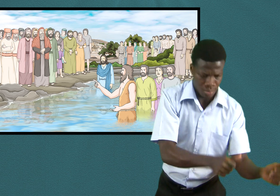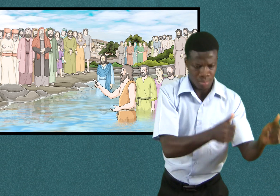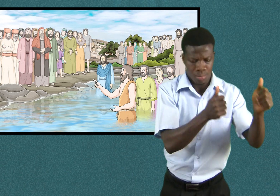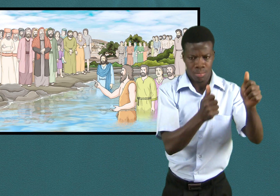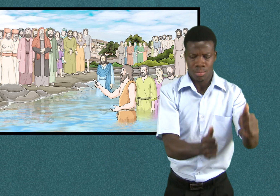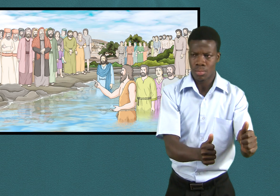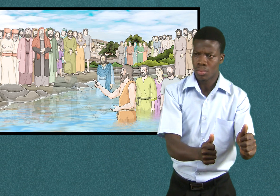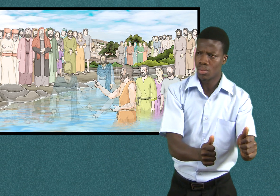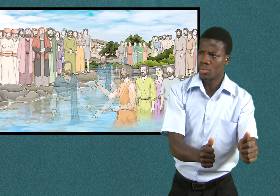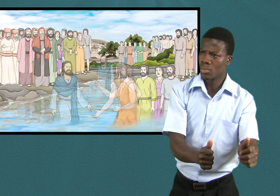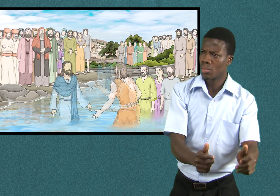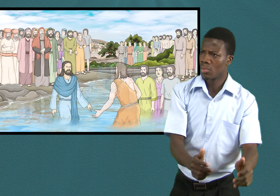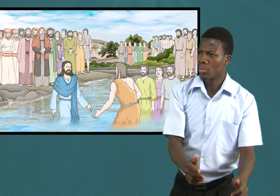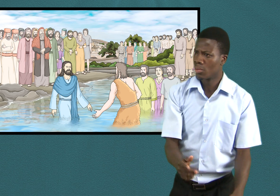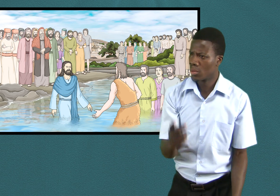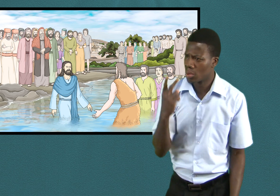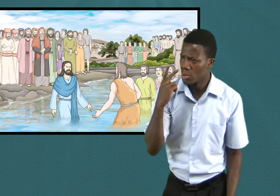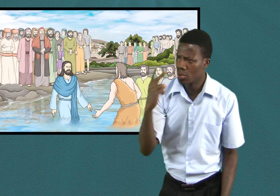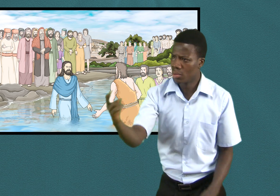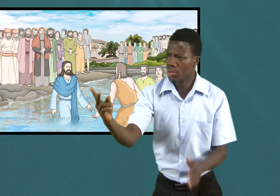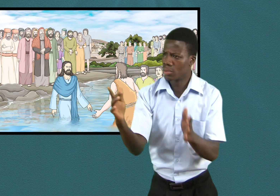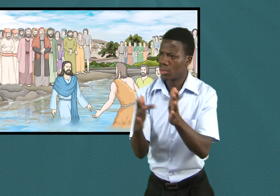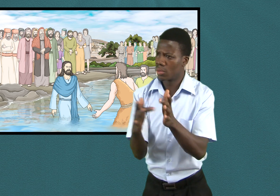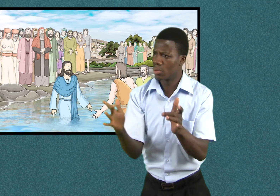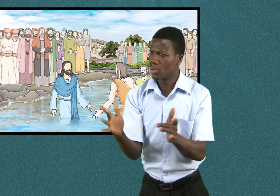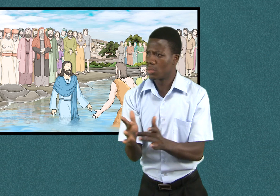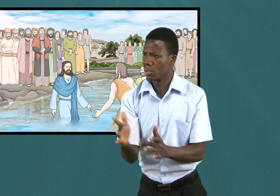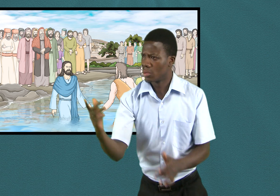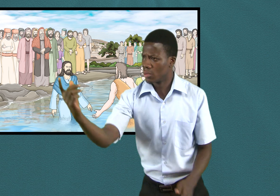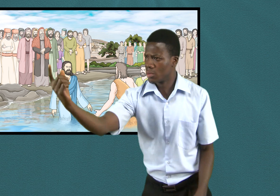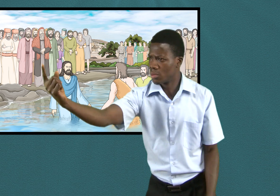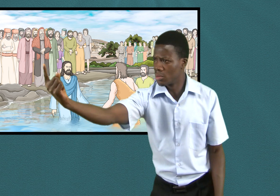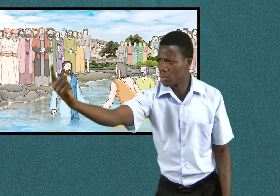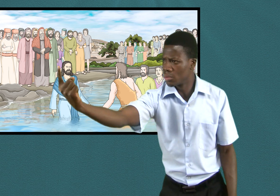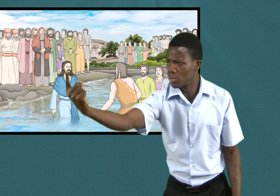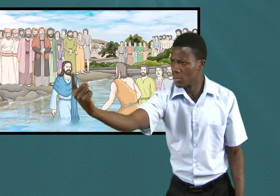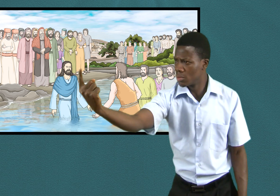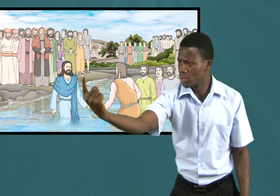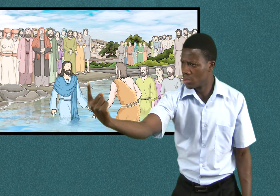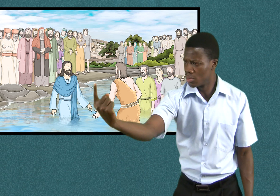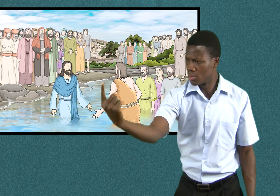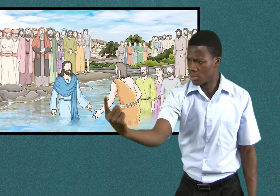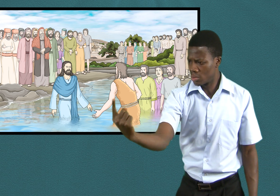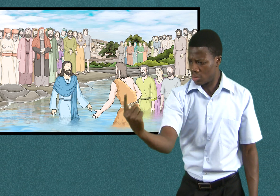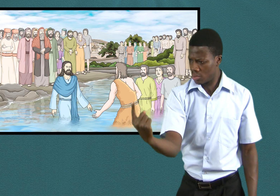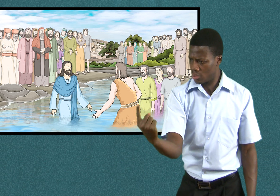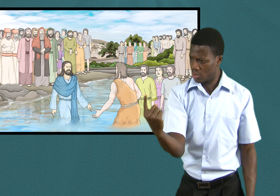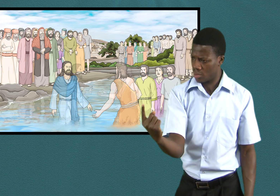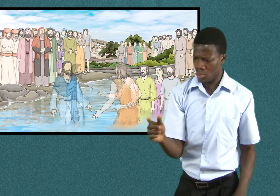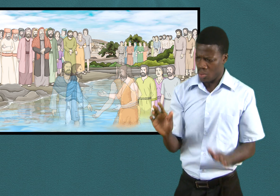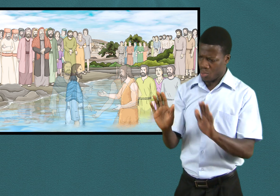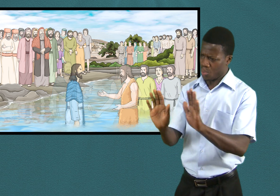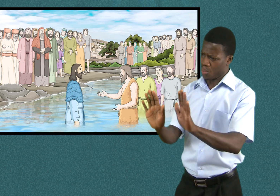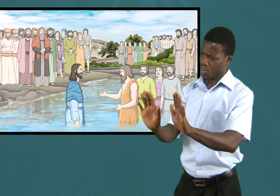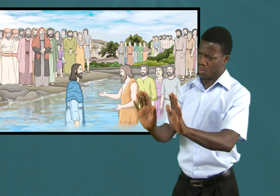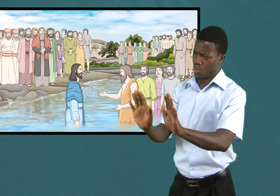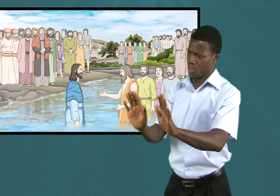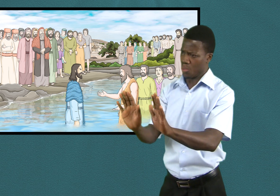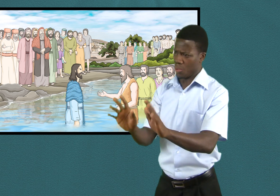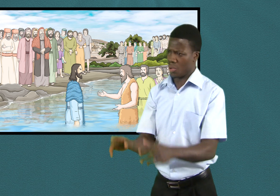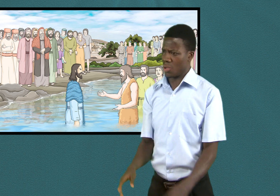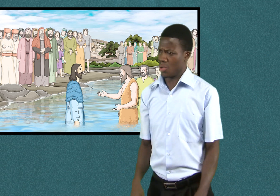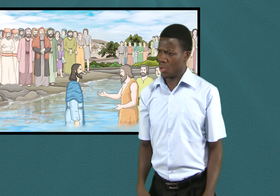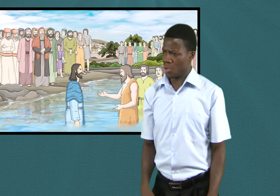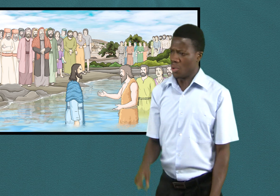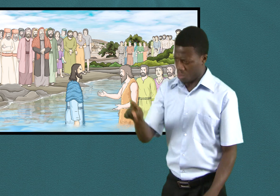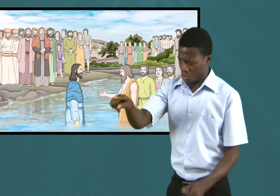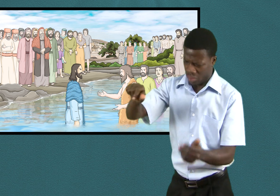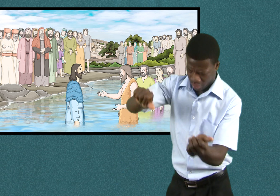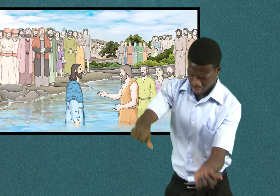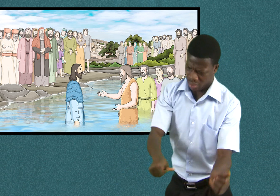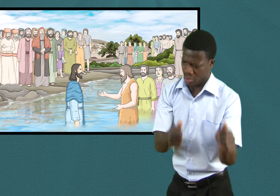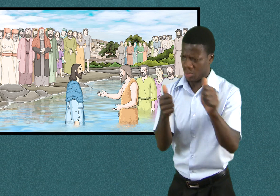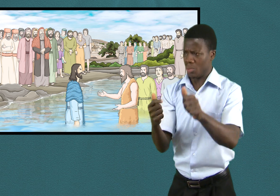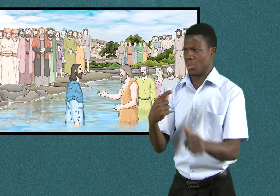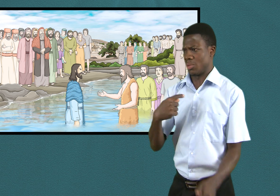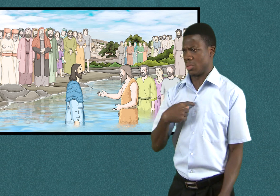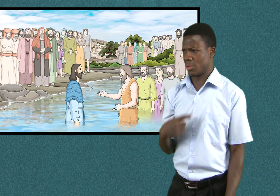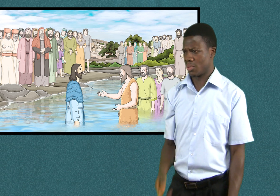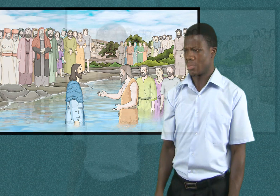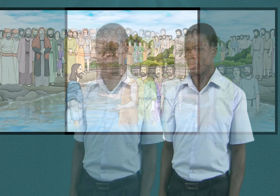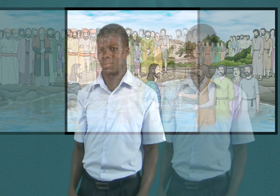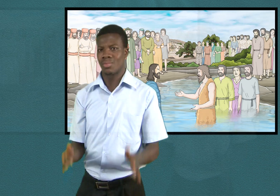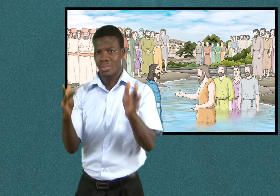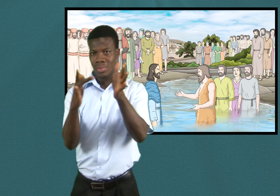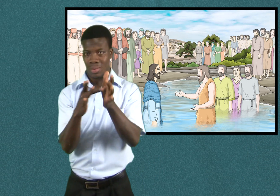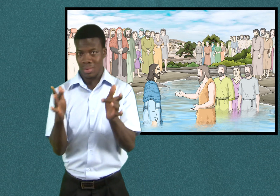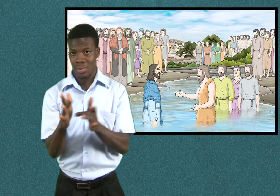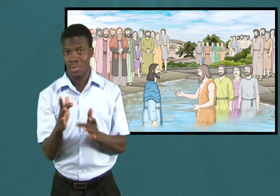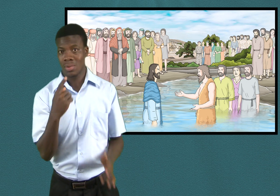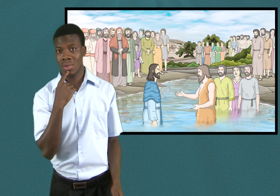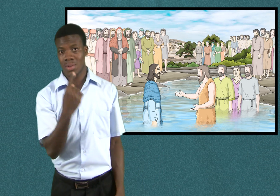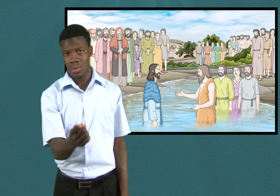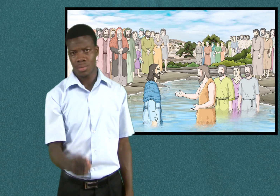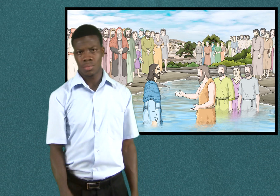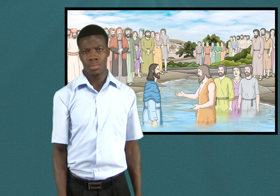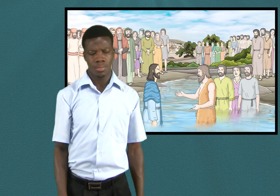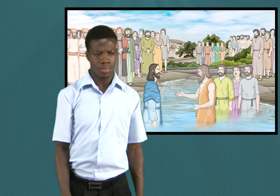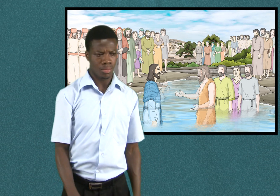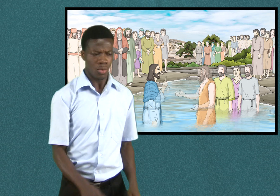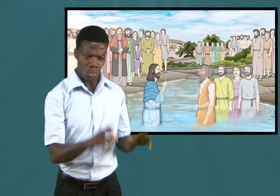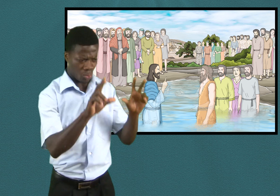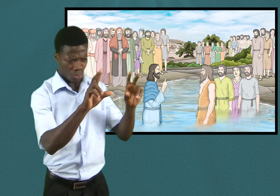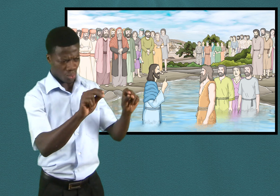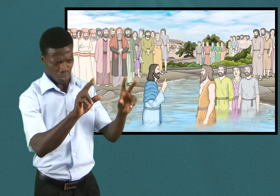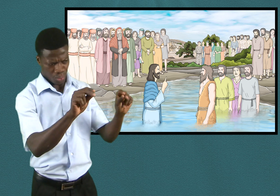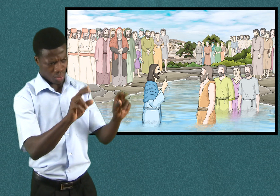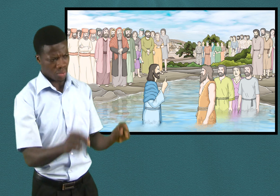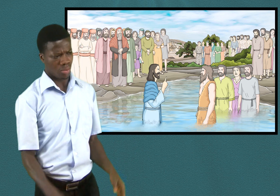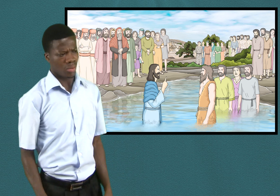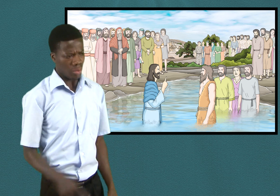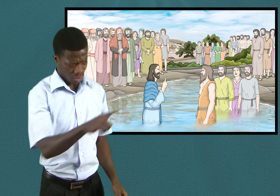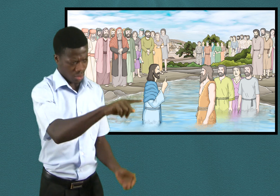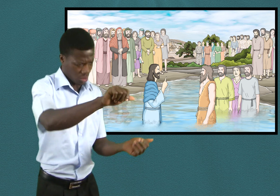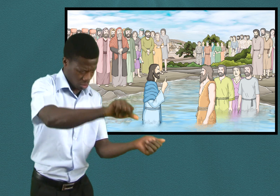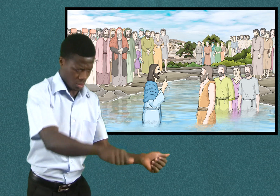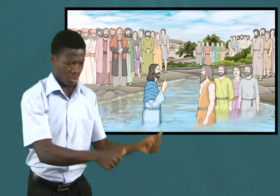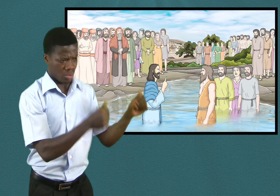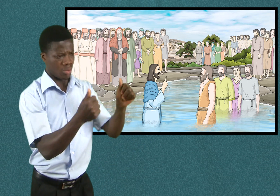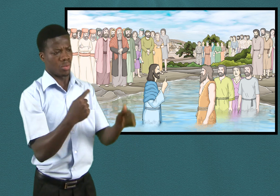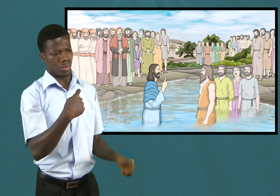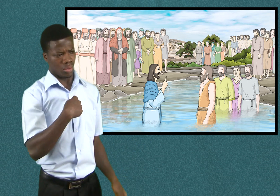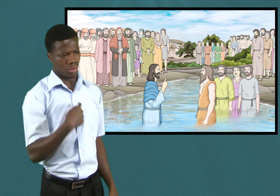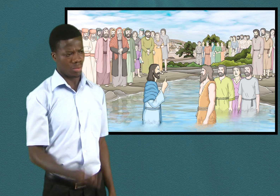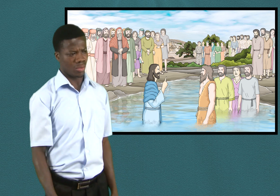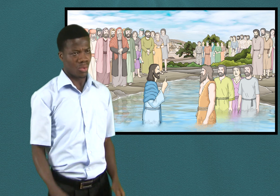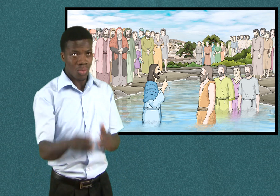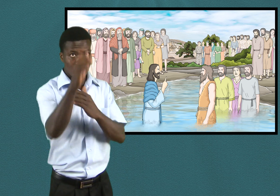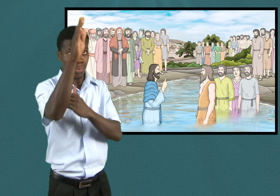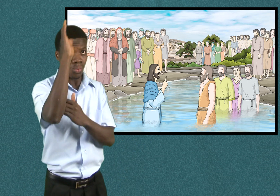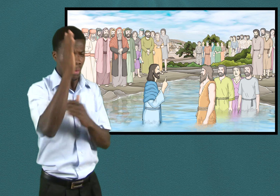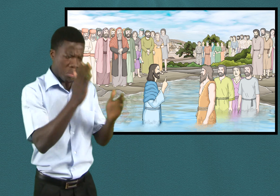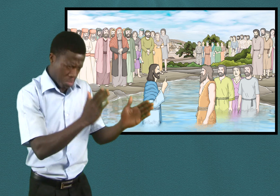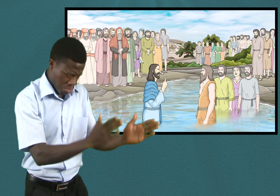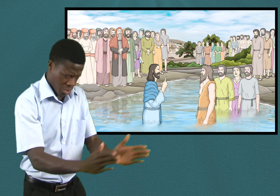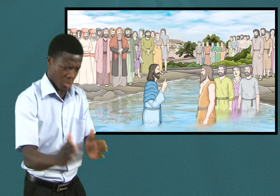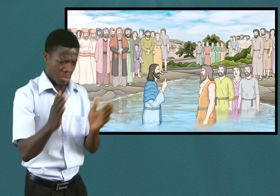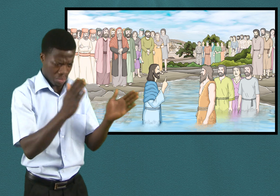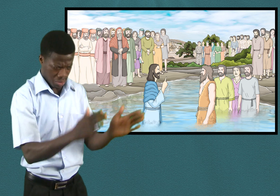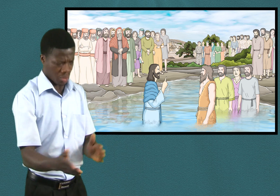But John tried to prevent Him, saying, “I need to be baptized by You, and do You come to me?” “Let it be so now,” Jesus replied.